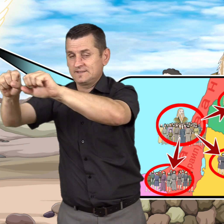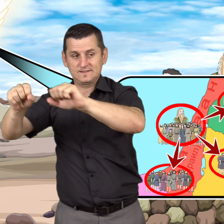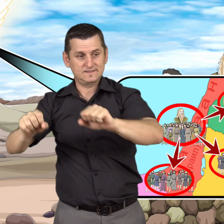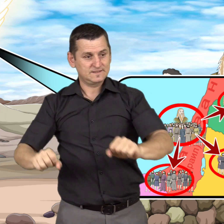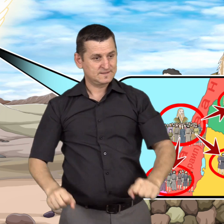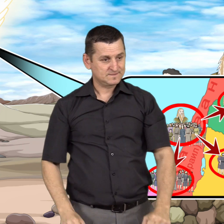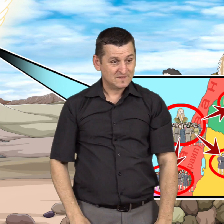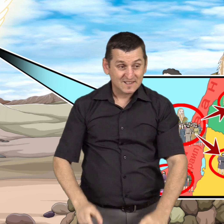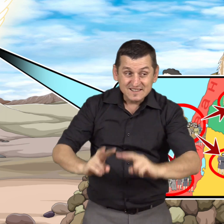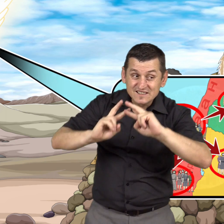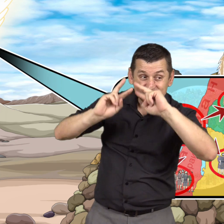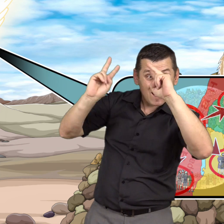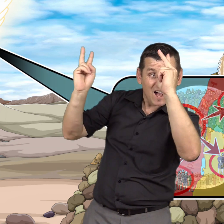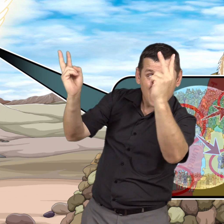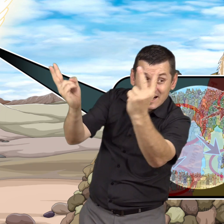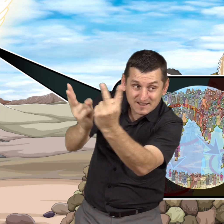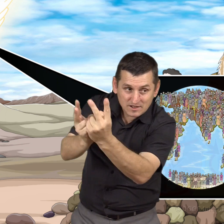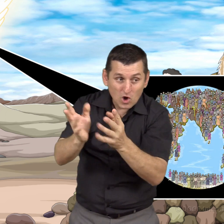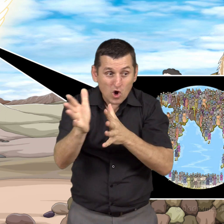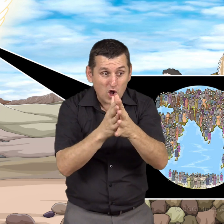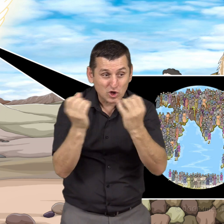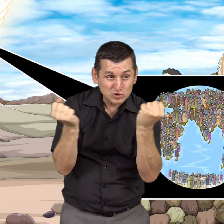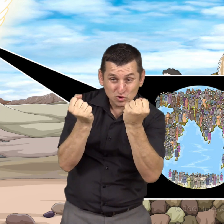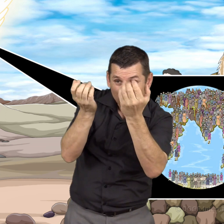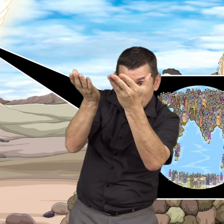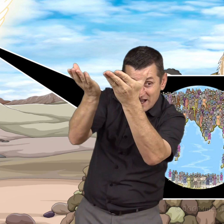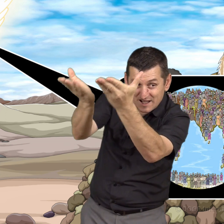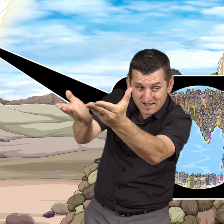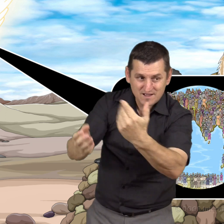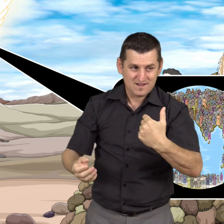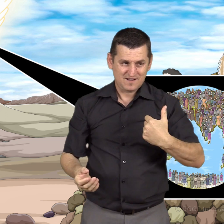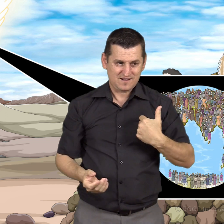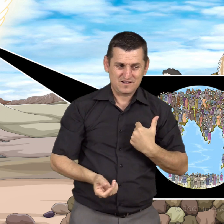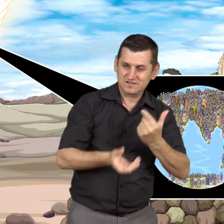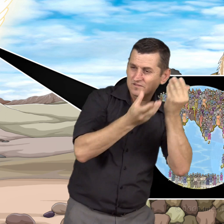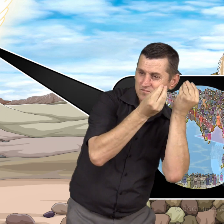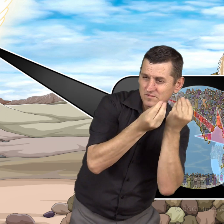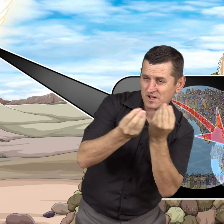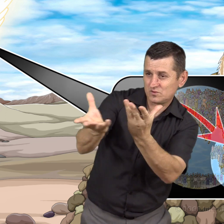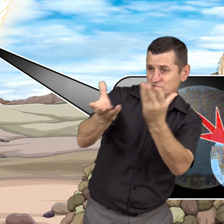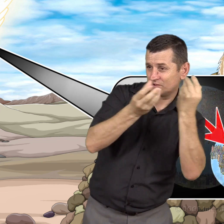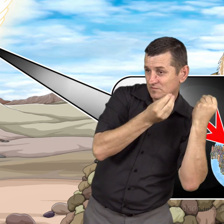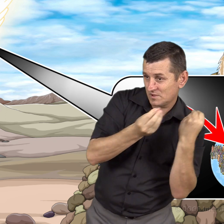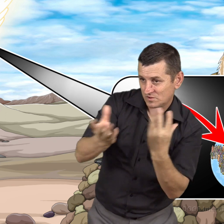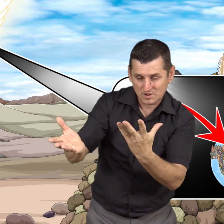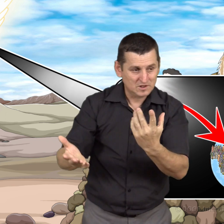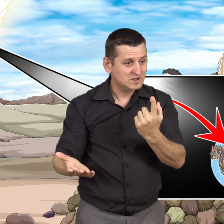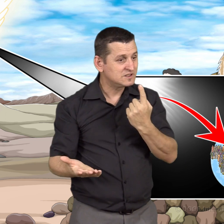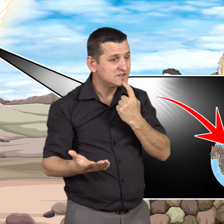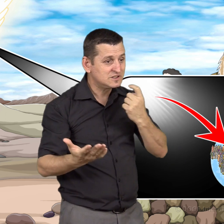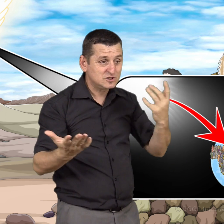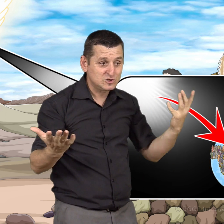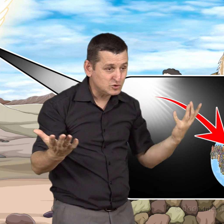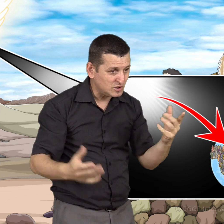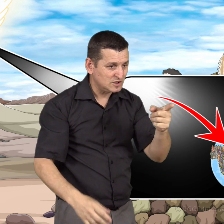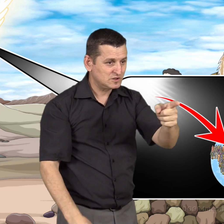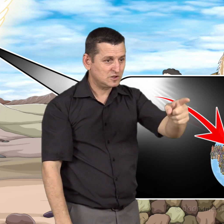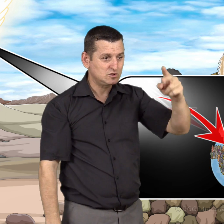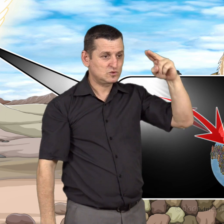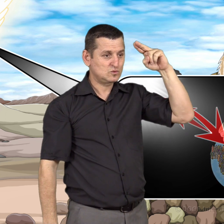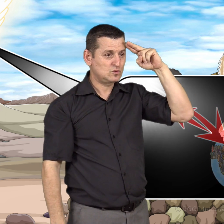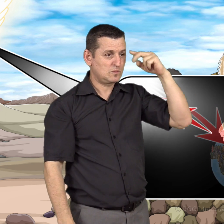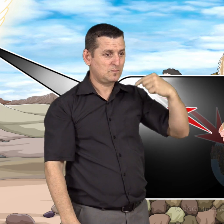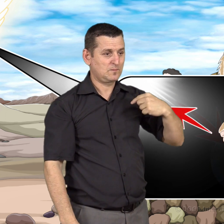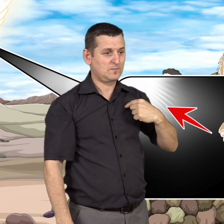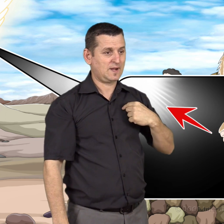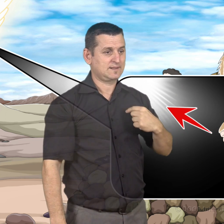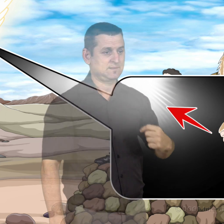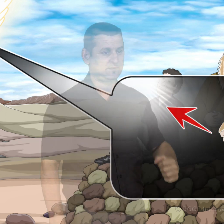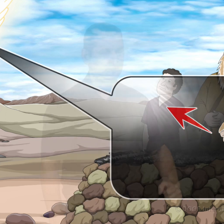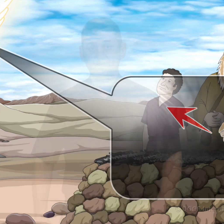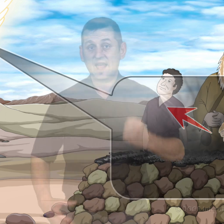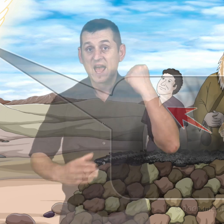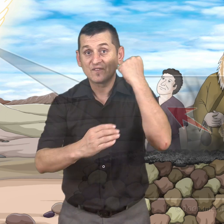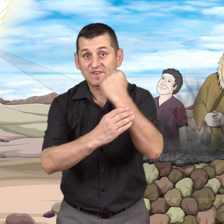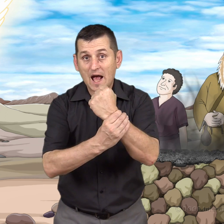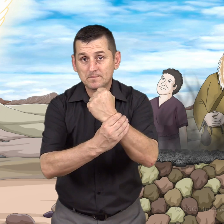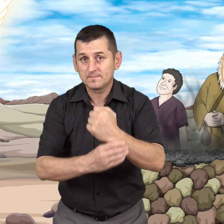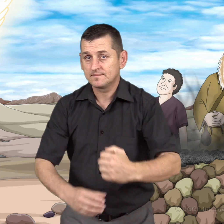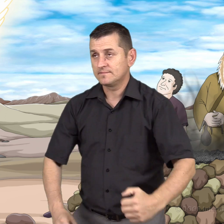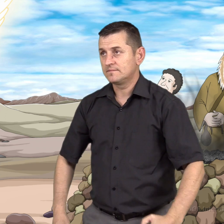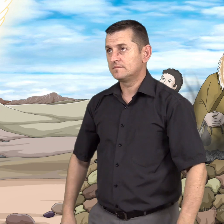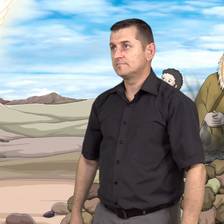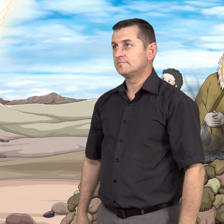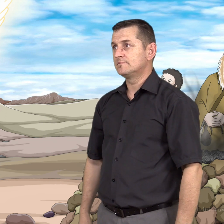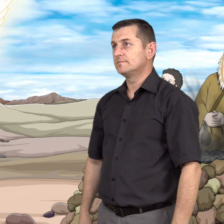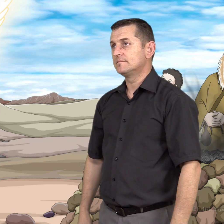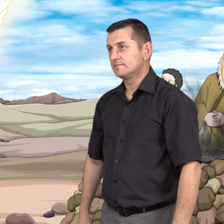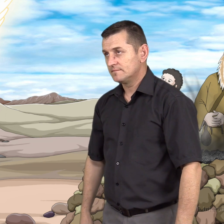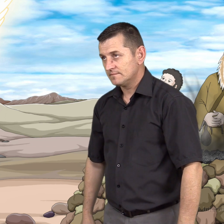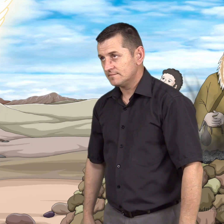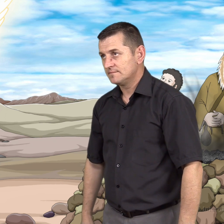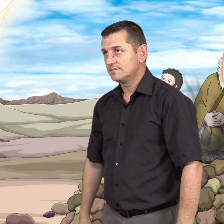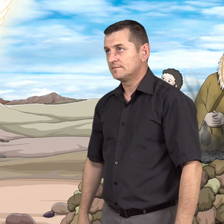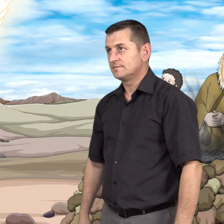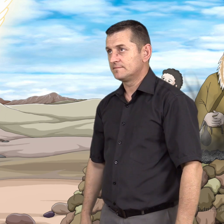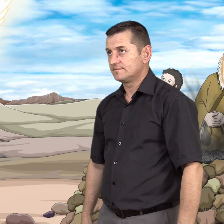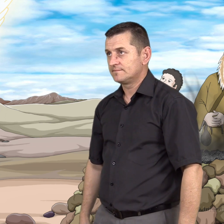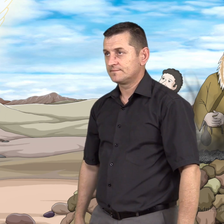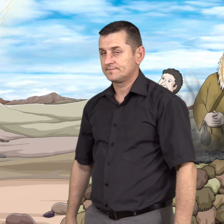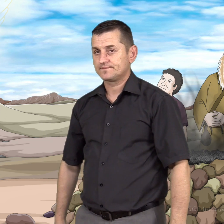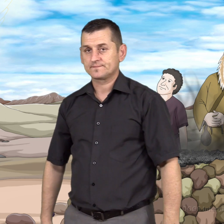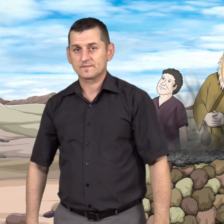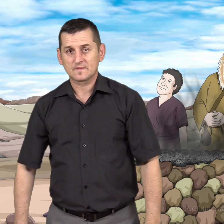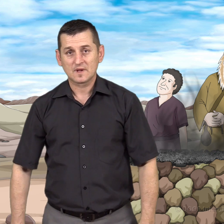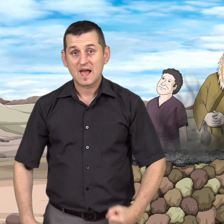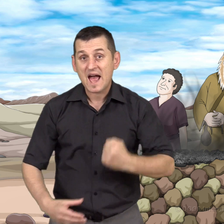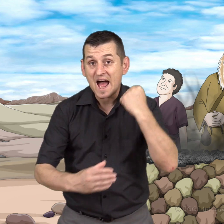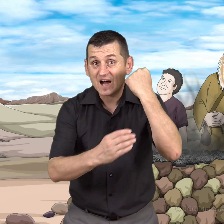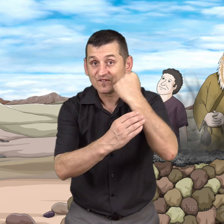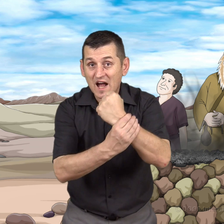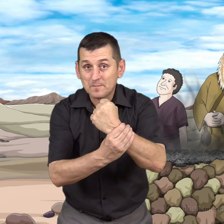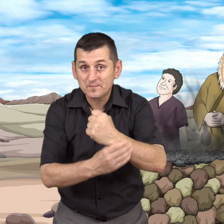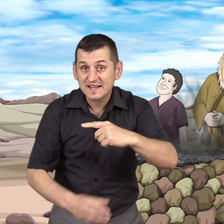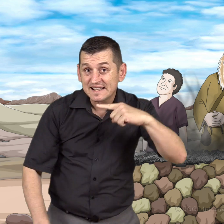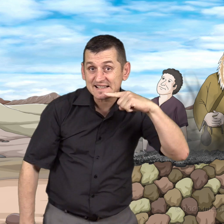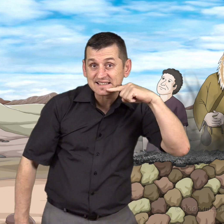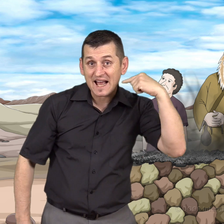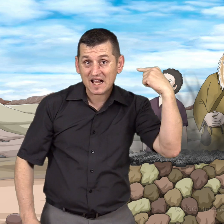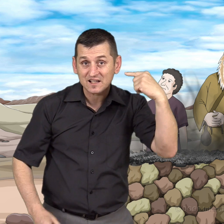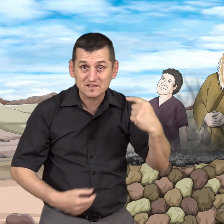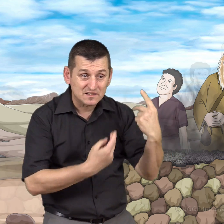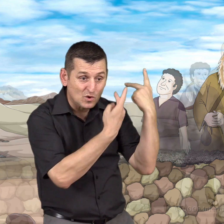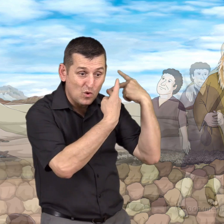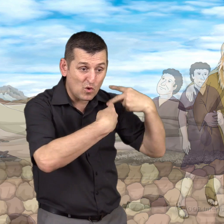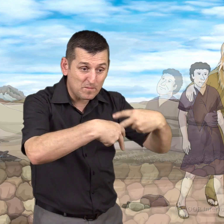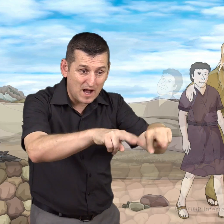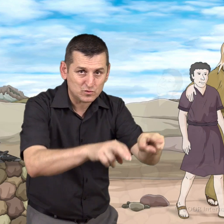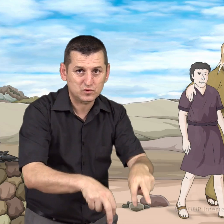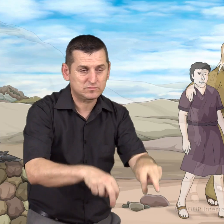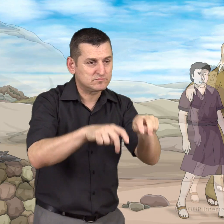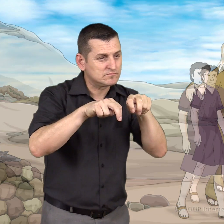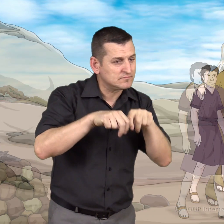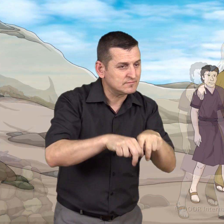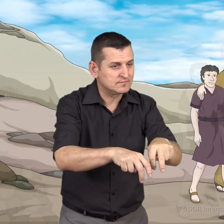And through your offspring all nations of the earth will be blessed, because you have obeyed My voice.”